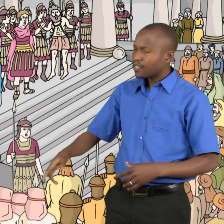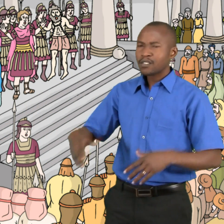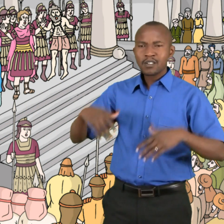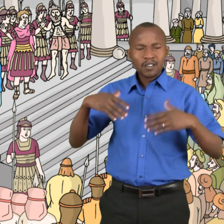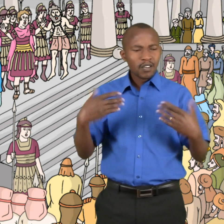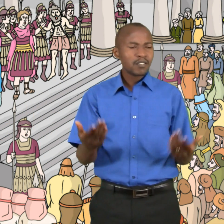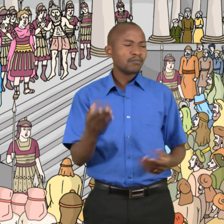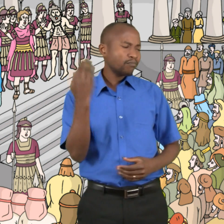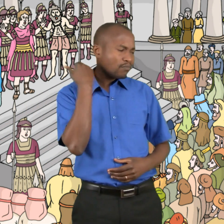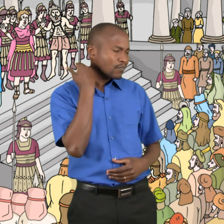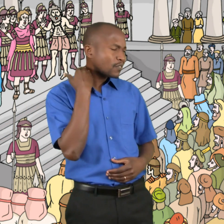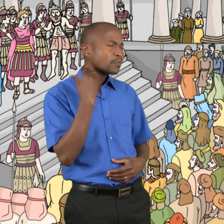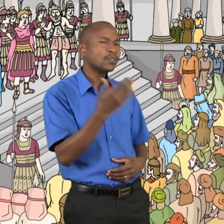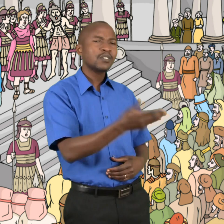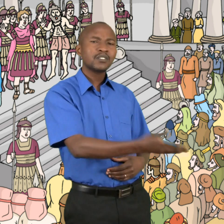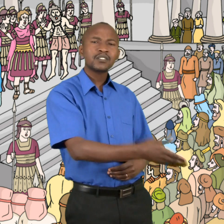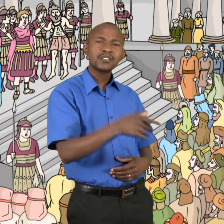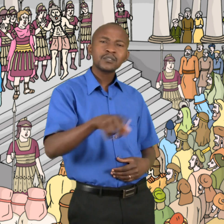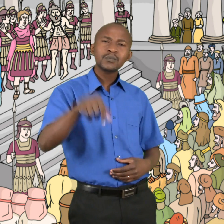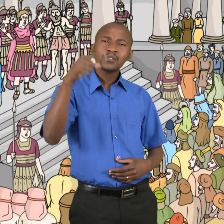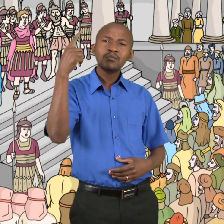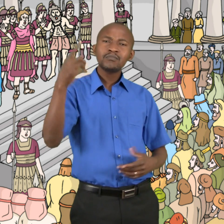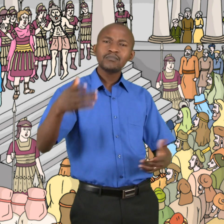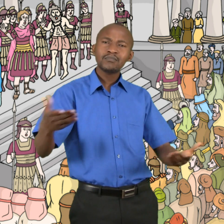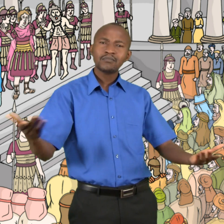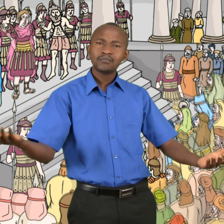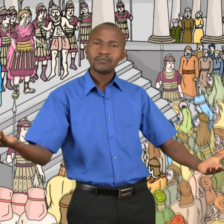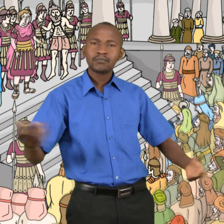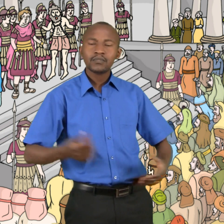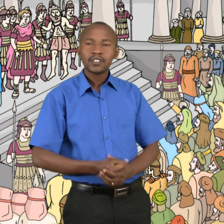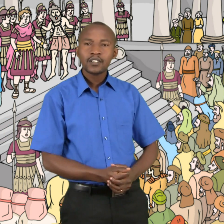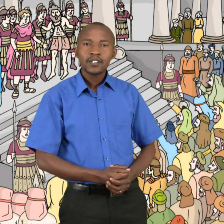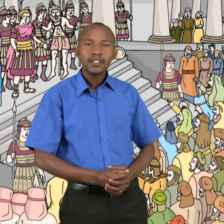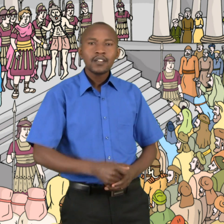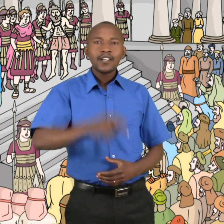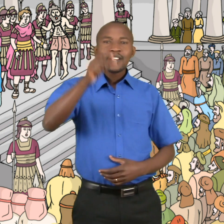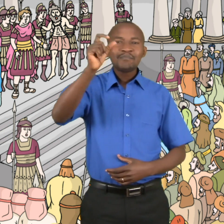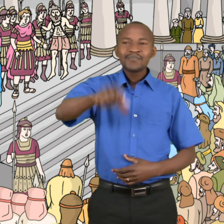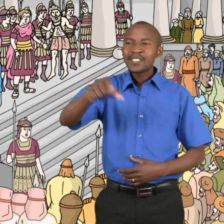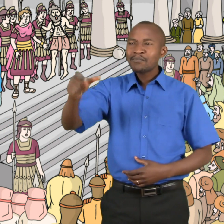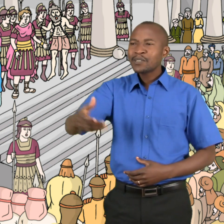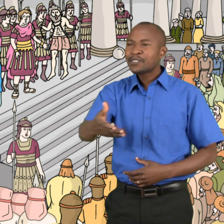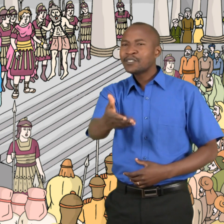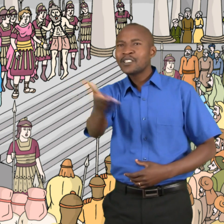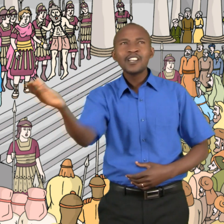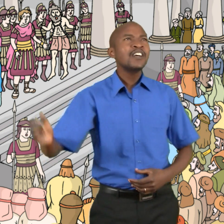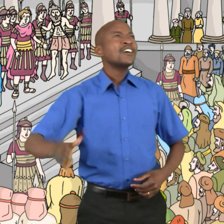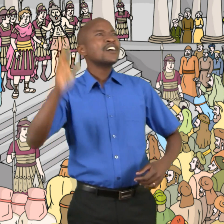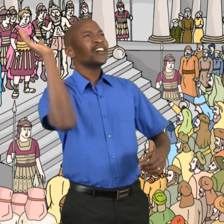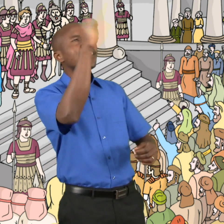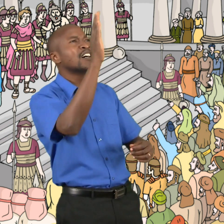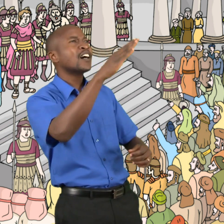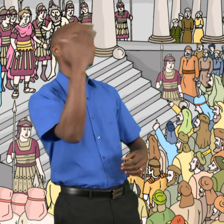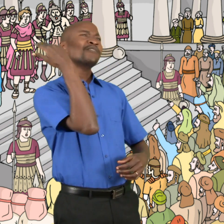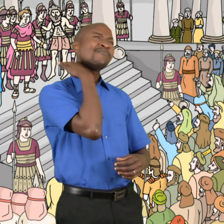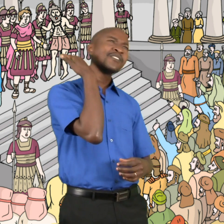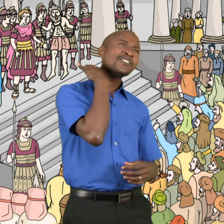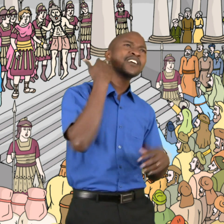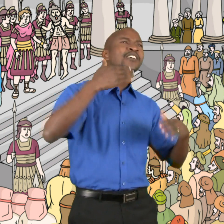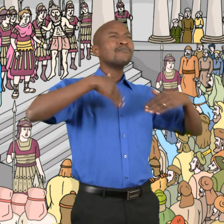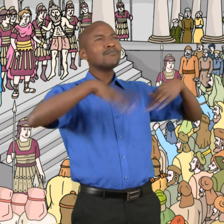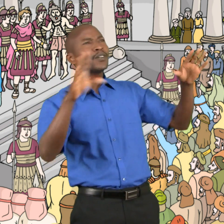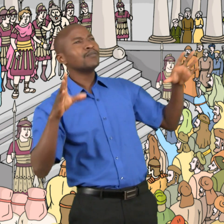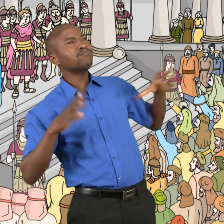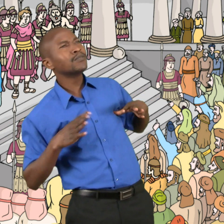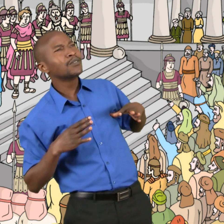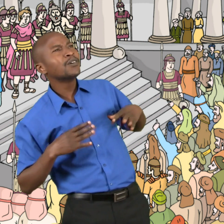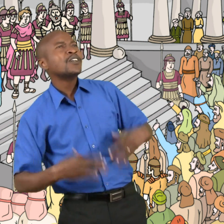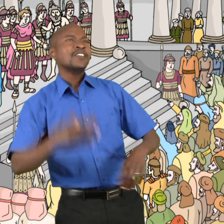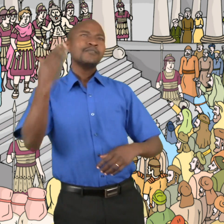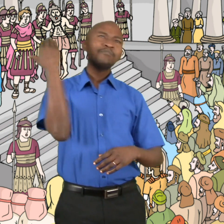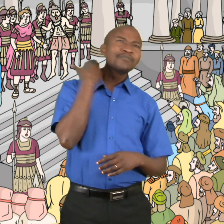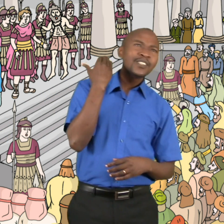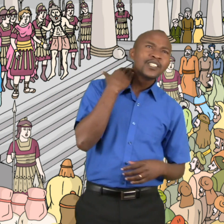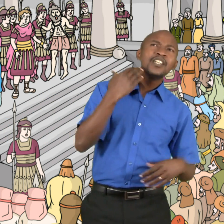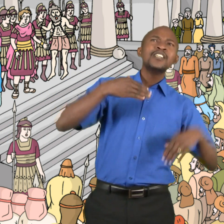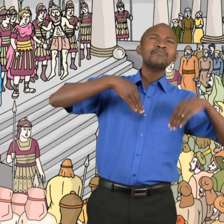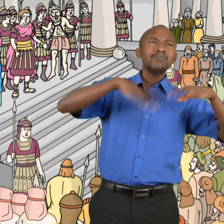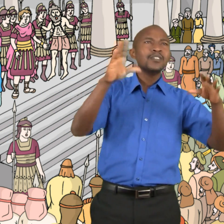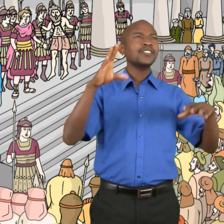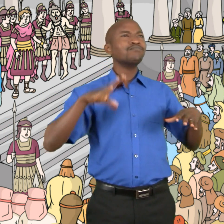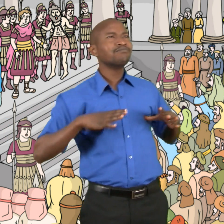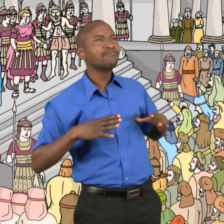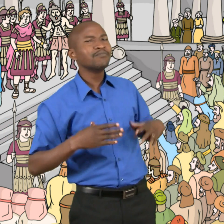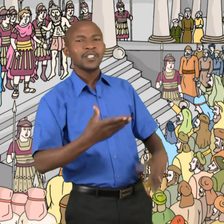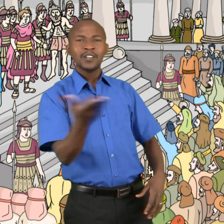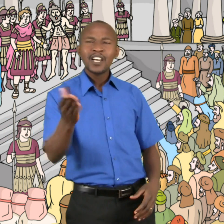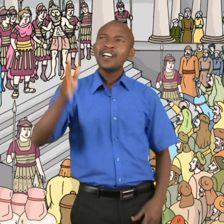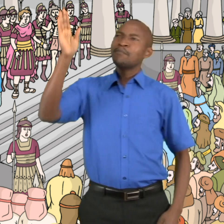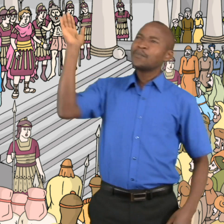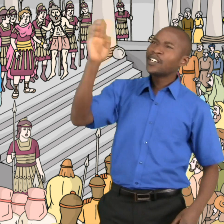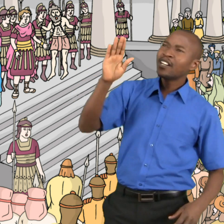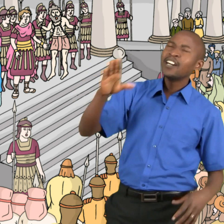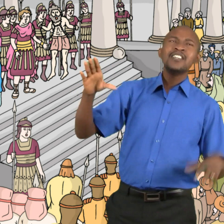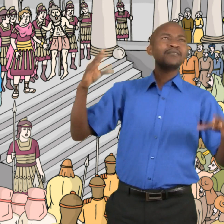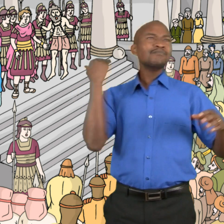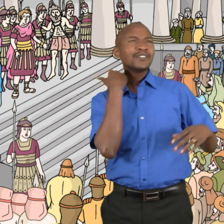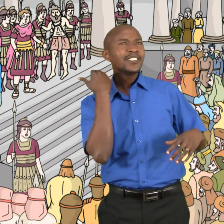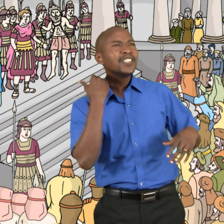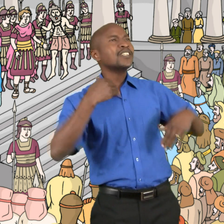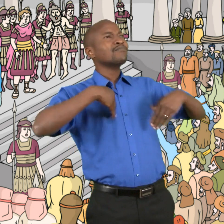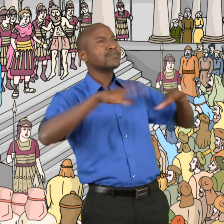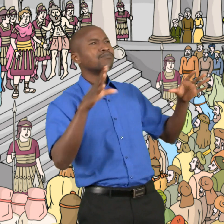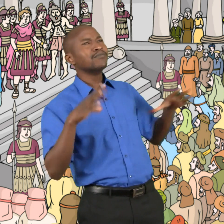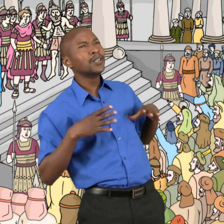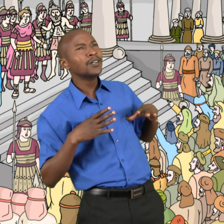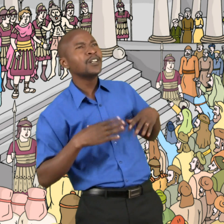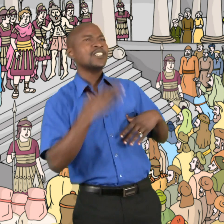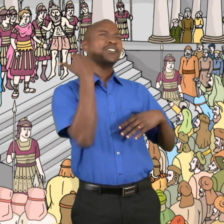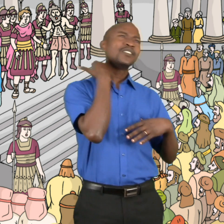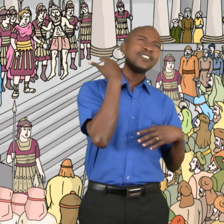“Barabbas,” they replied.